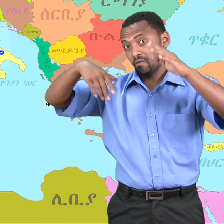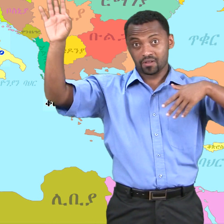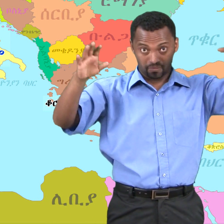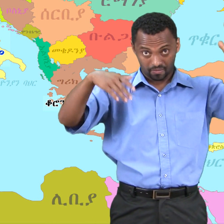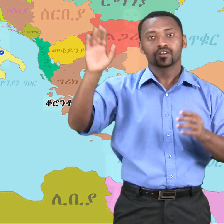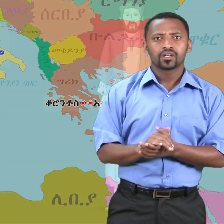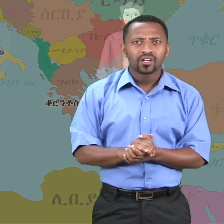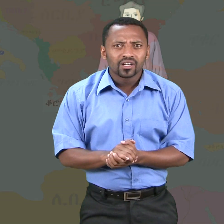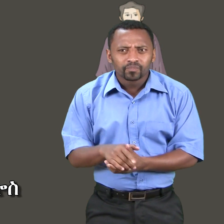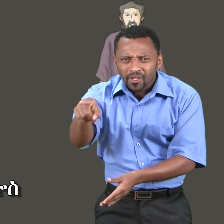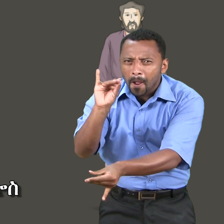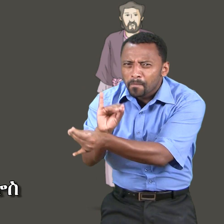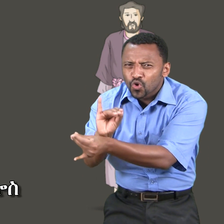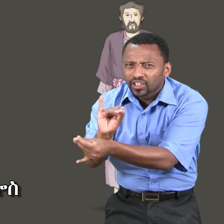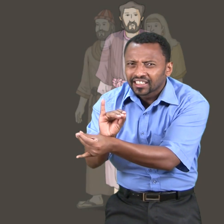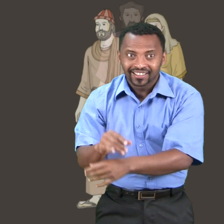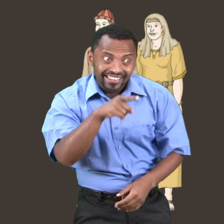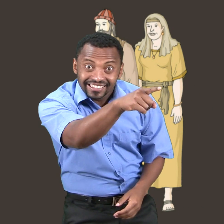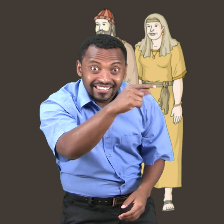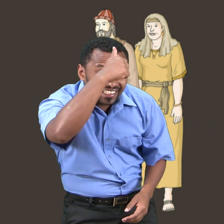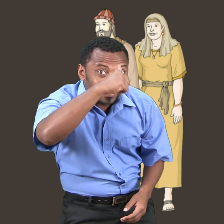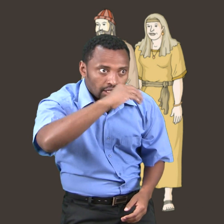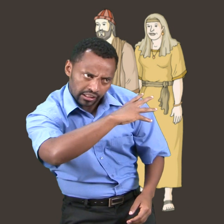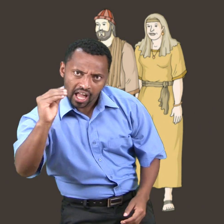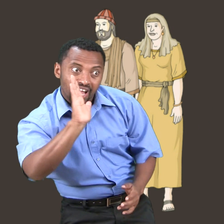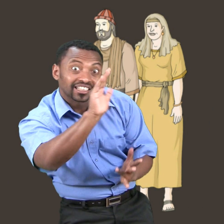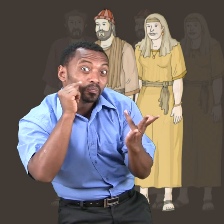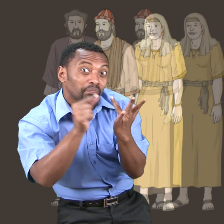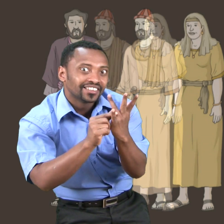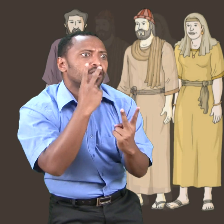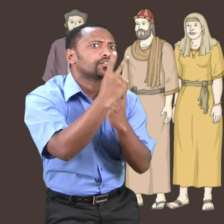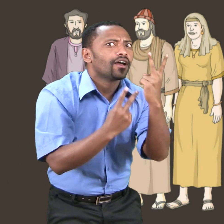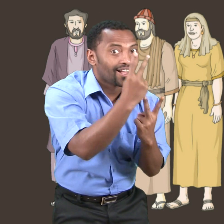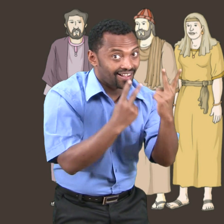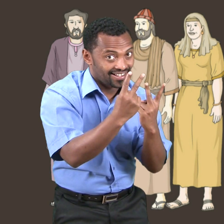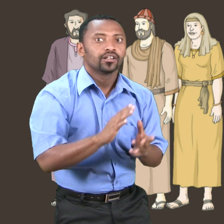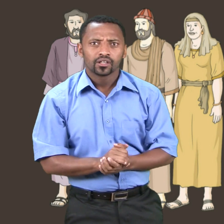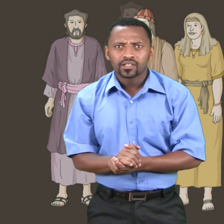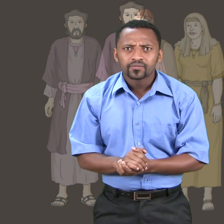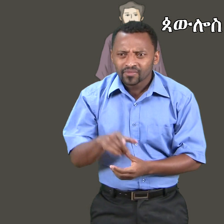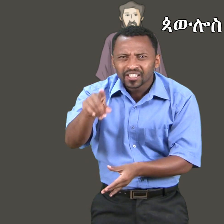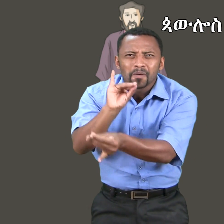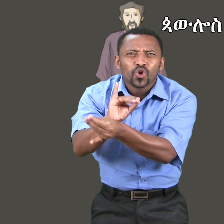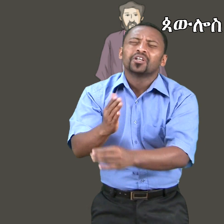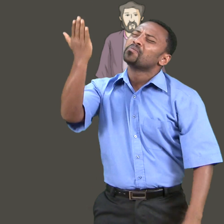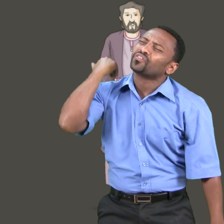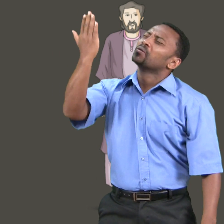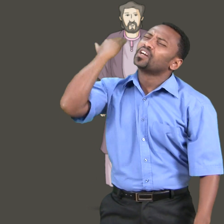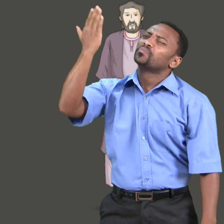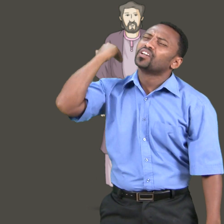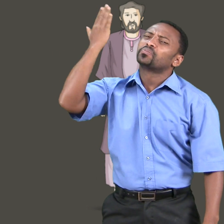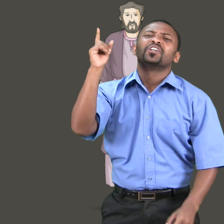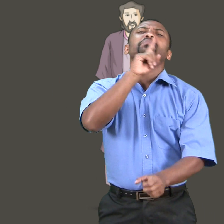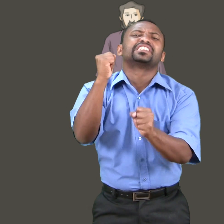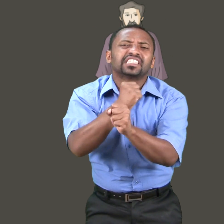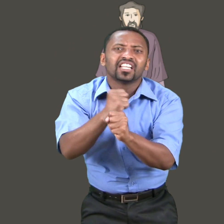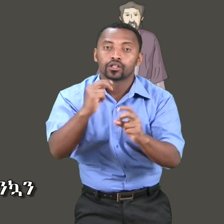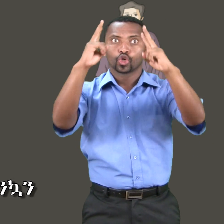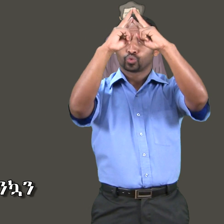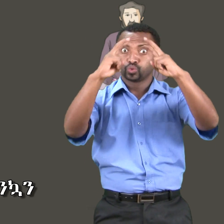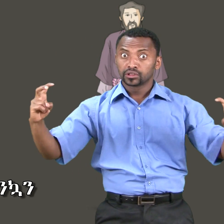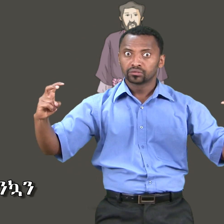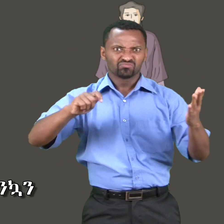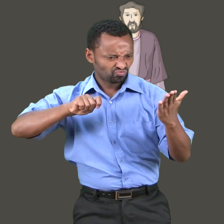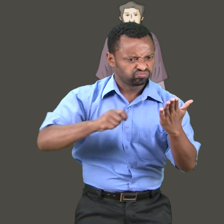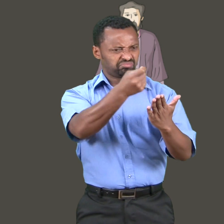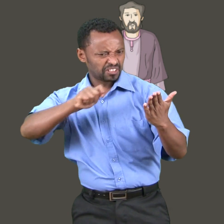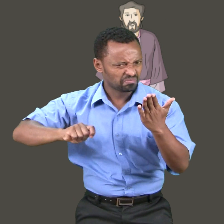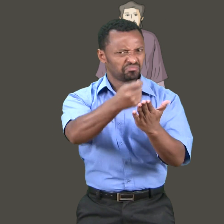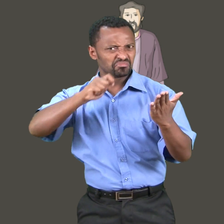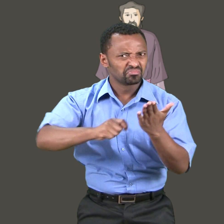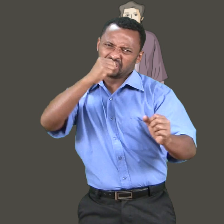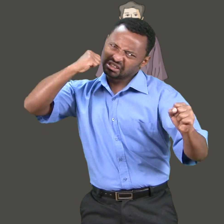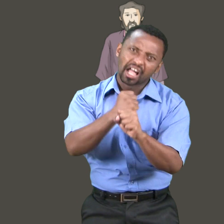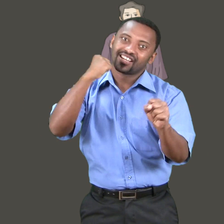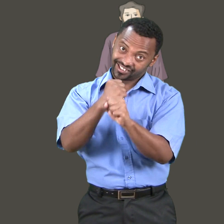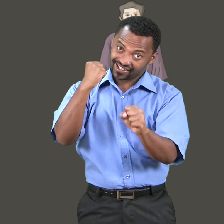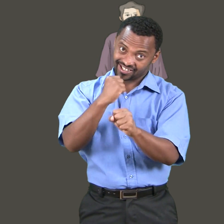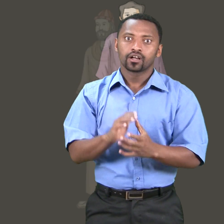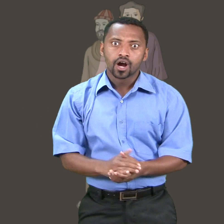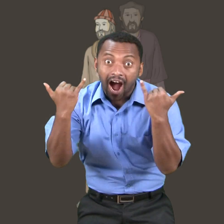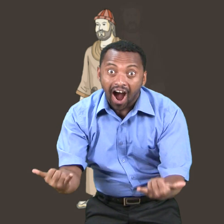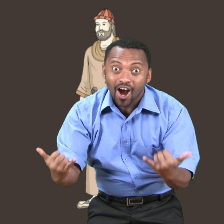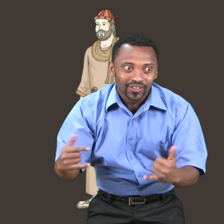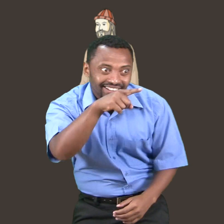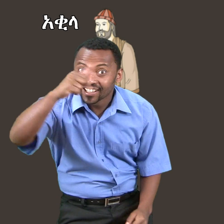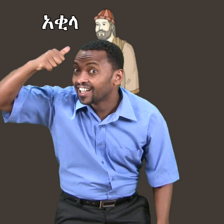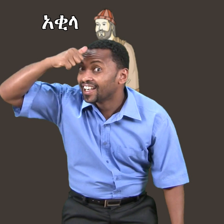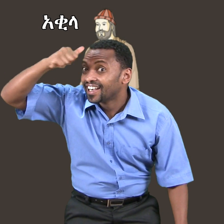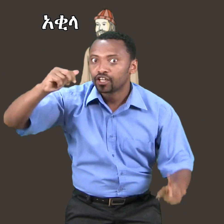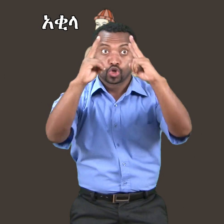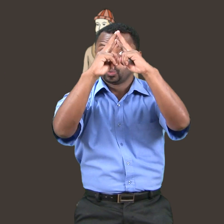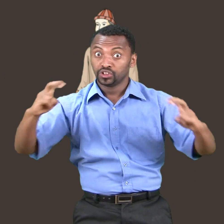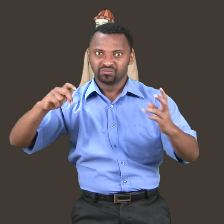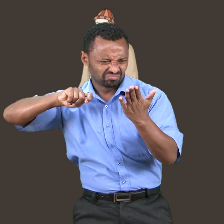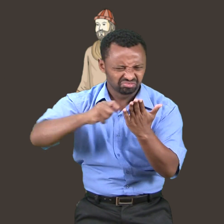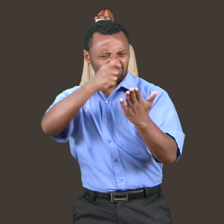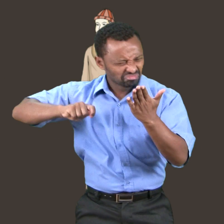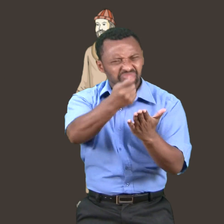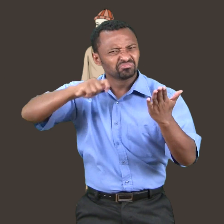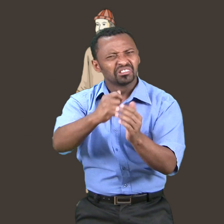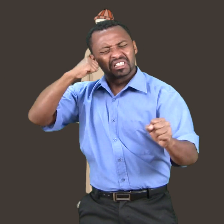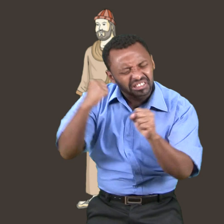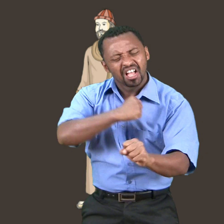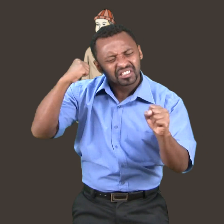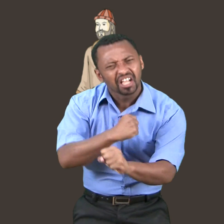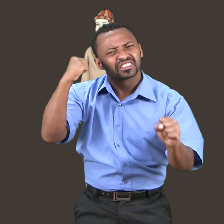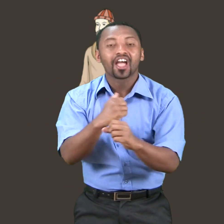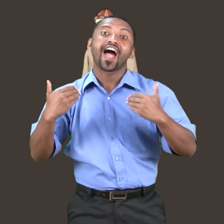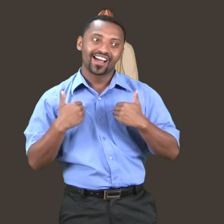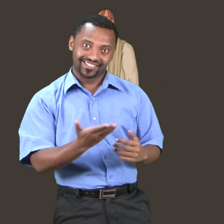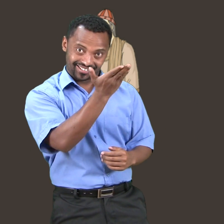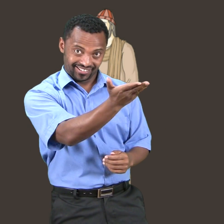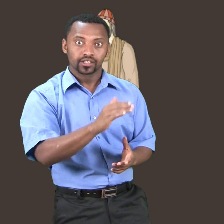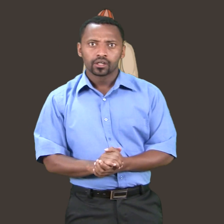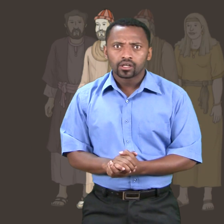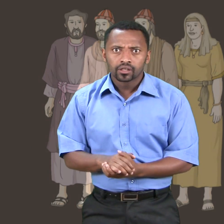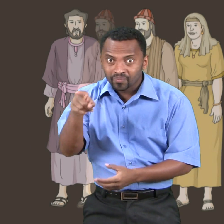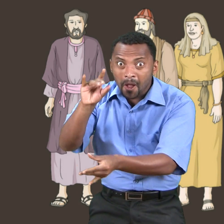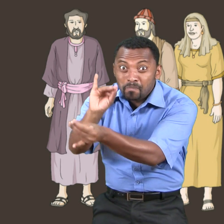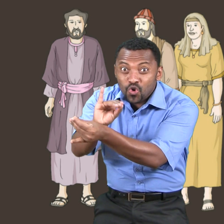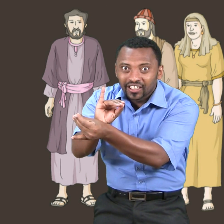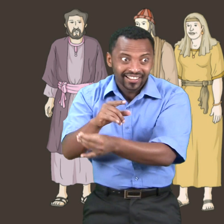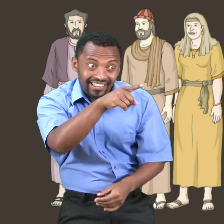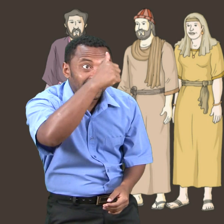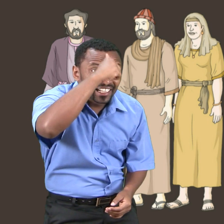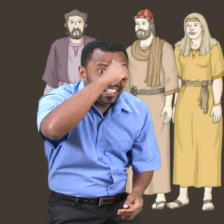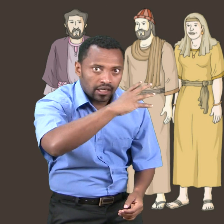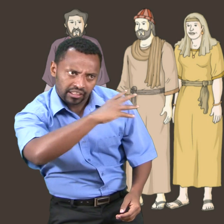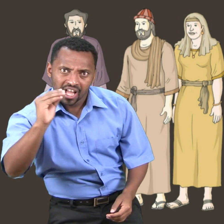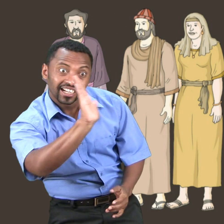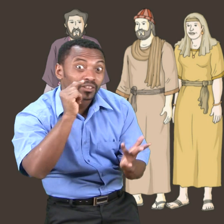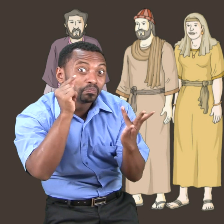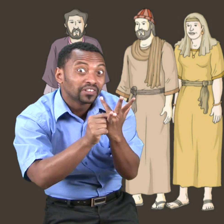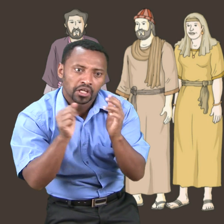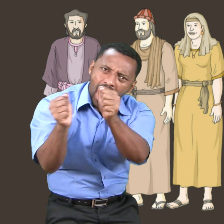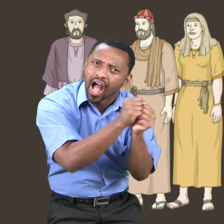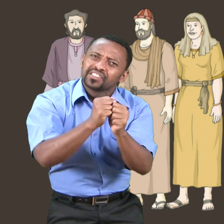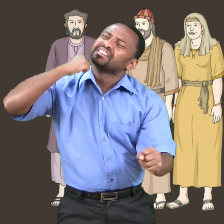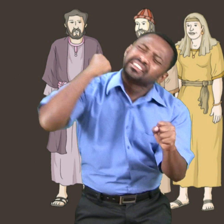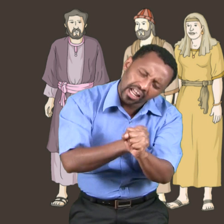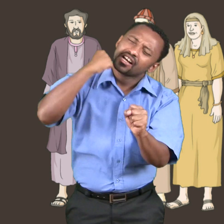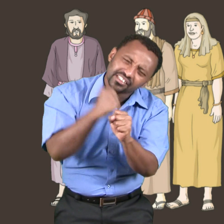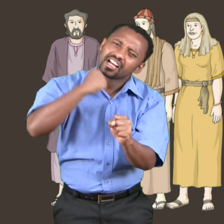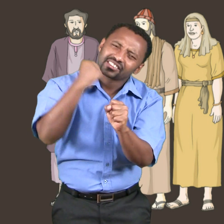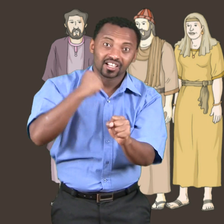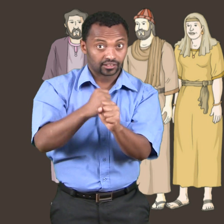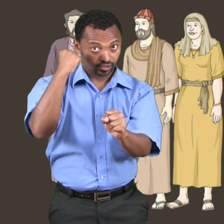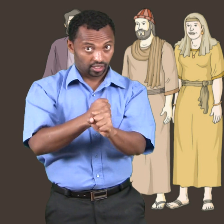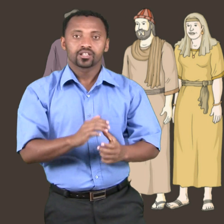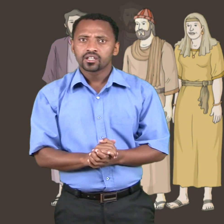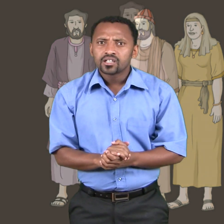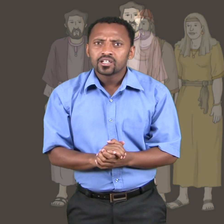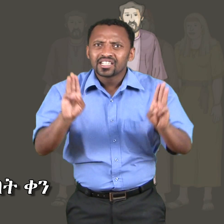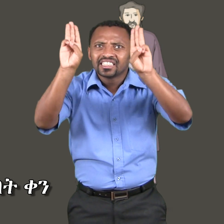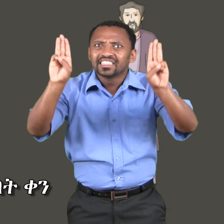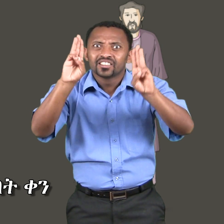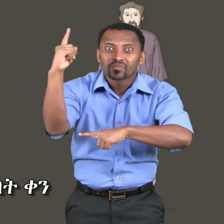Paul went to visit them, and he stayed and worked with them because they were tentmakers by trade, just as he was.